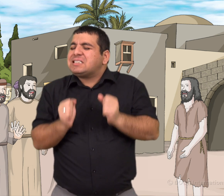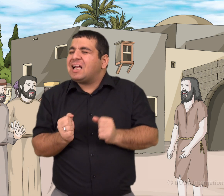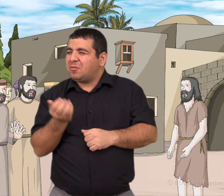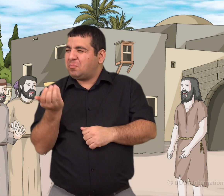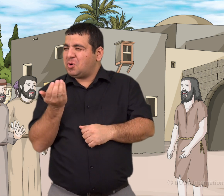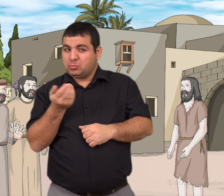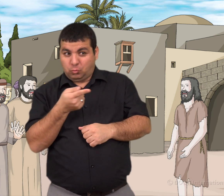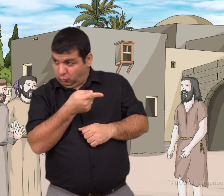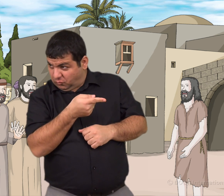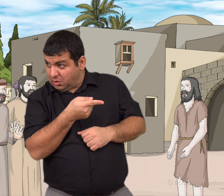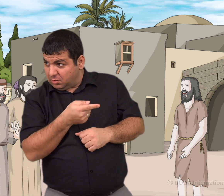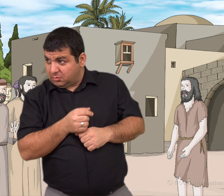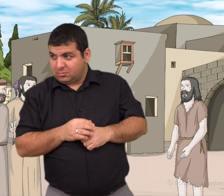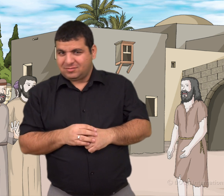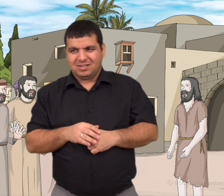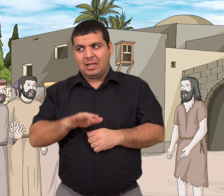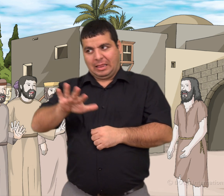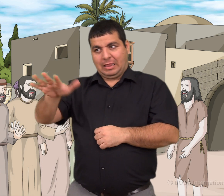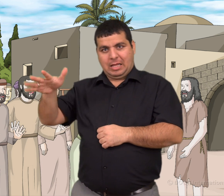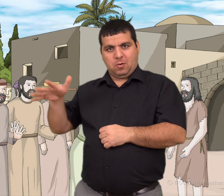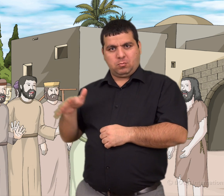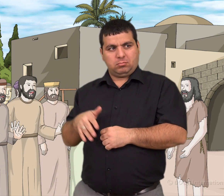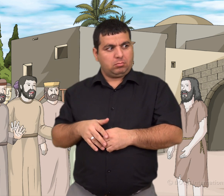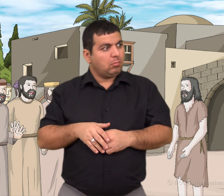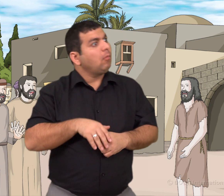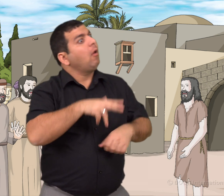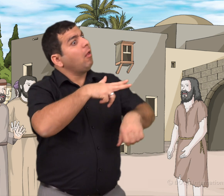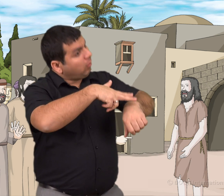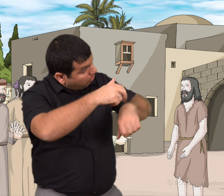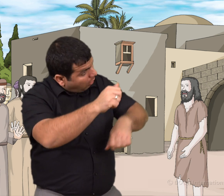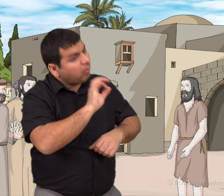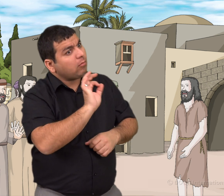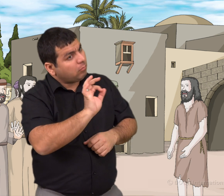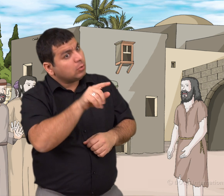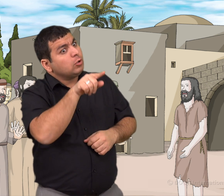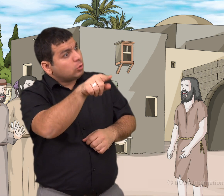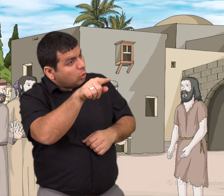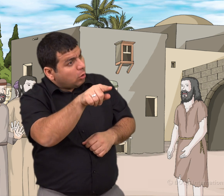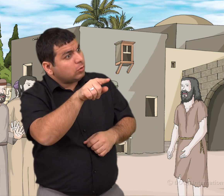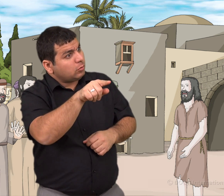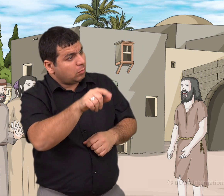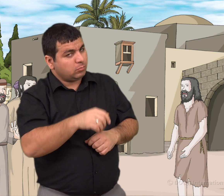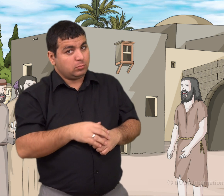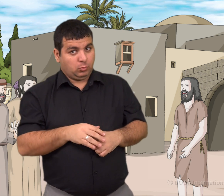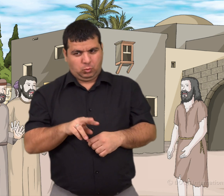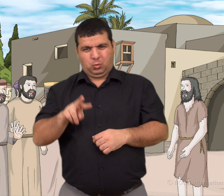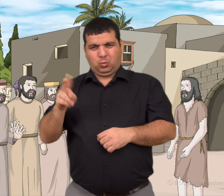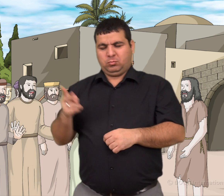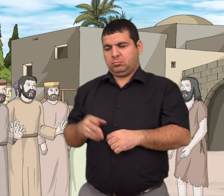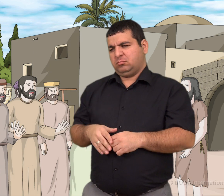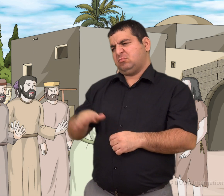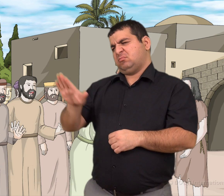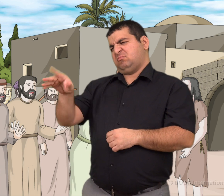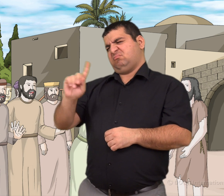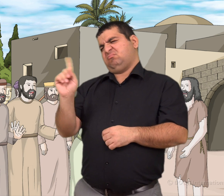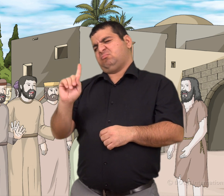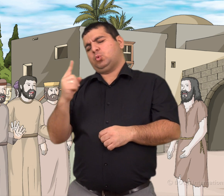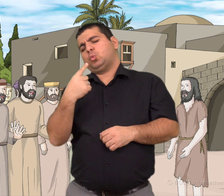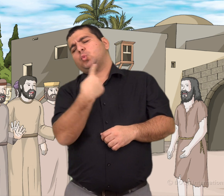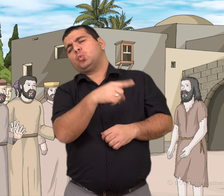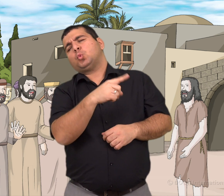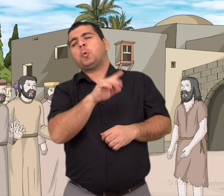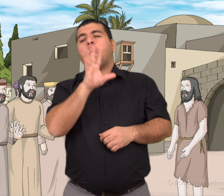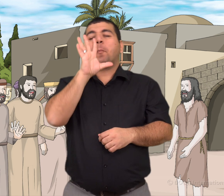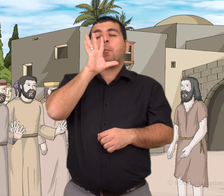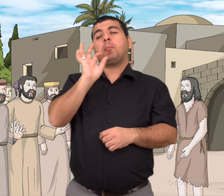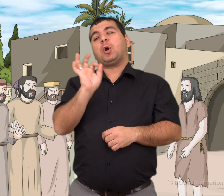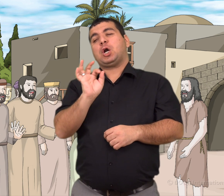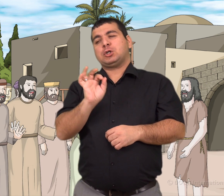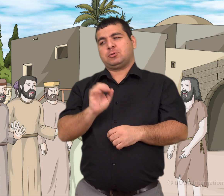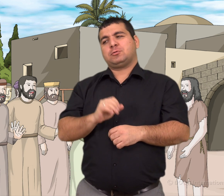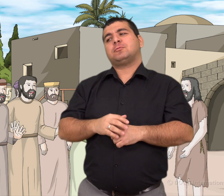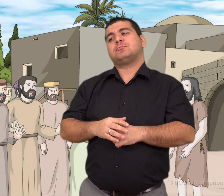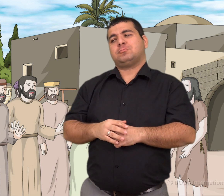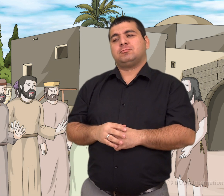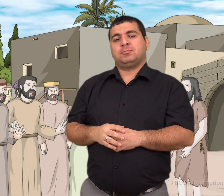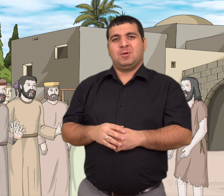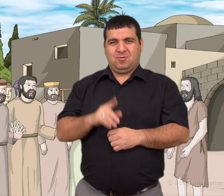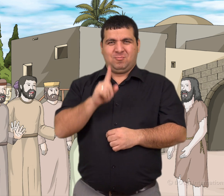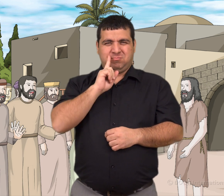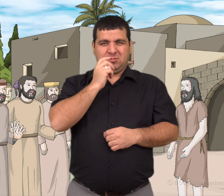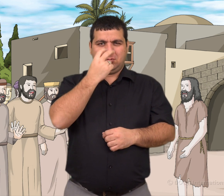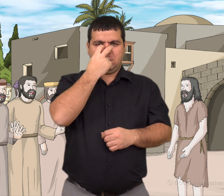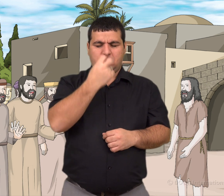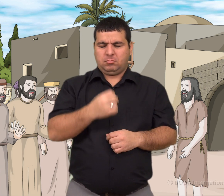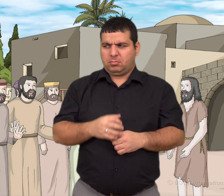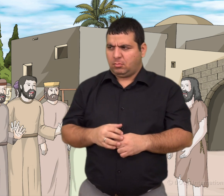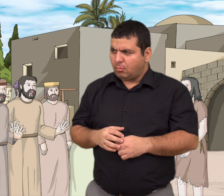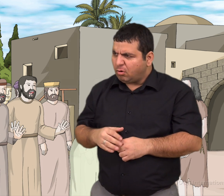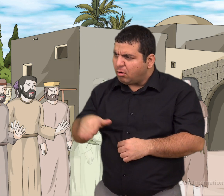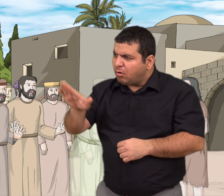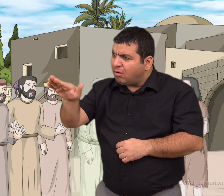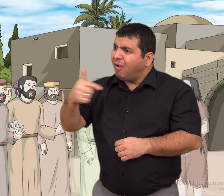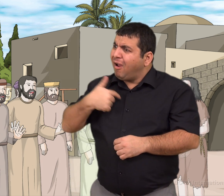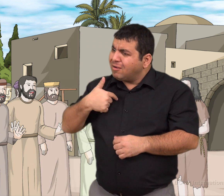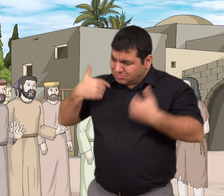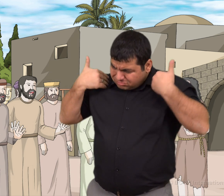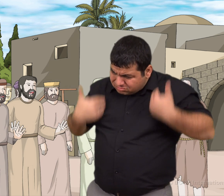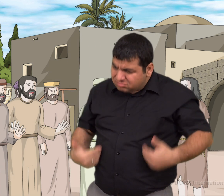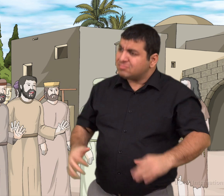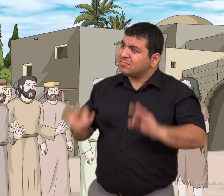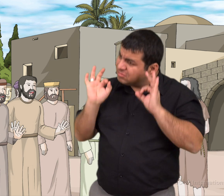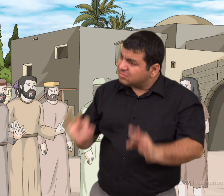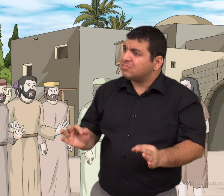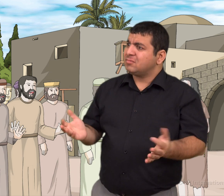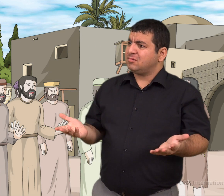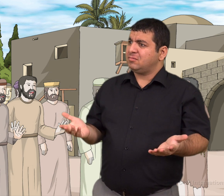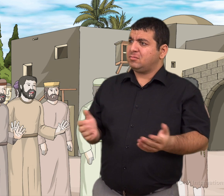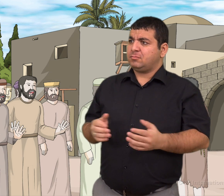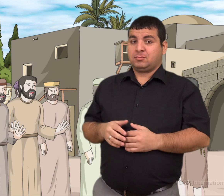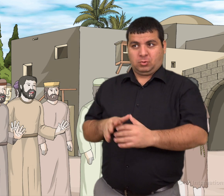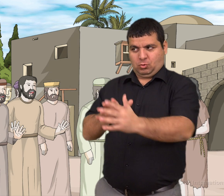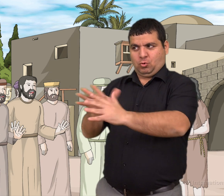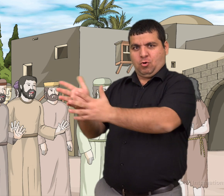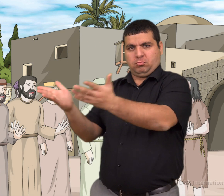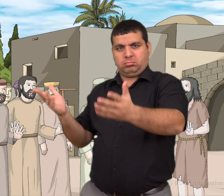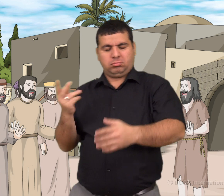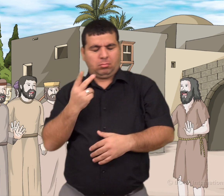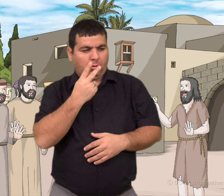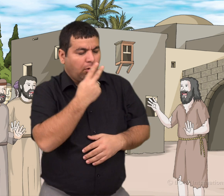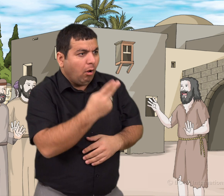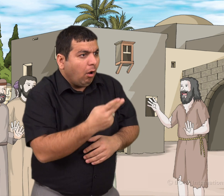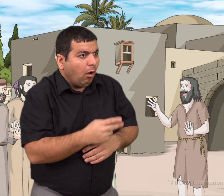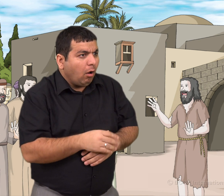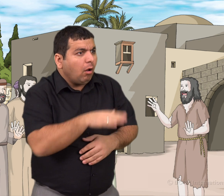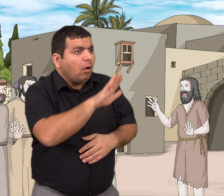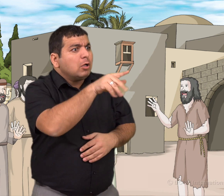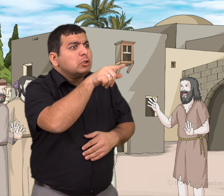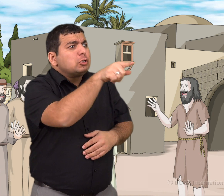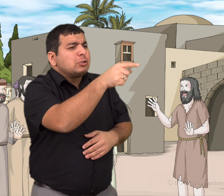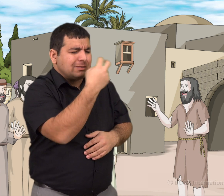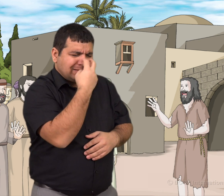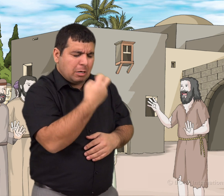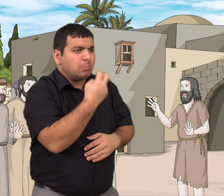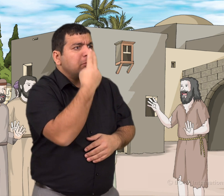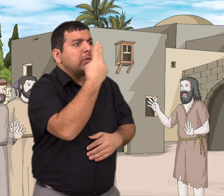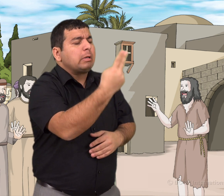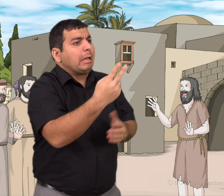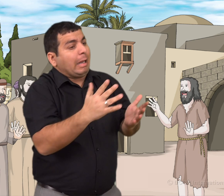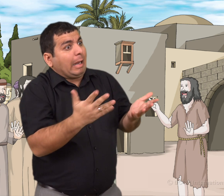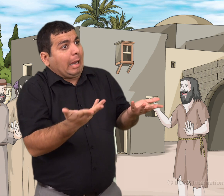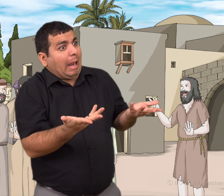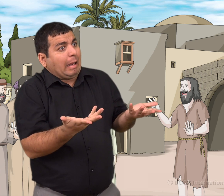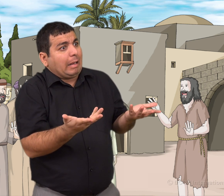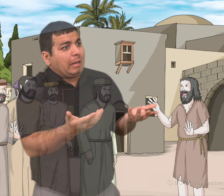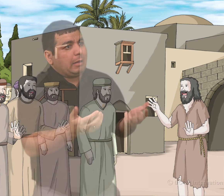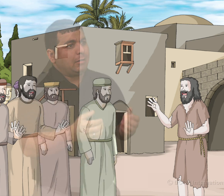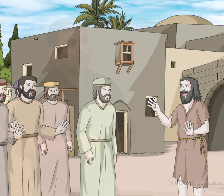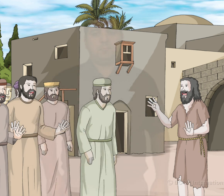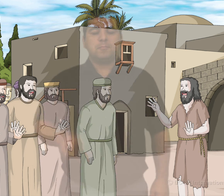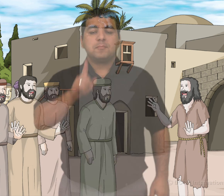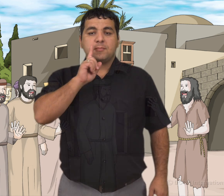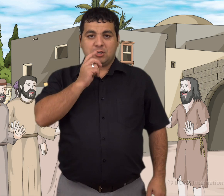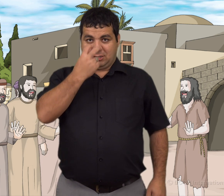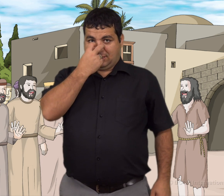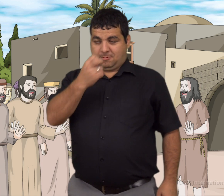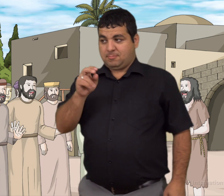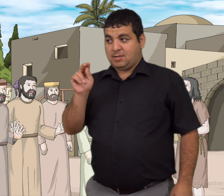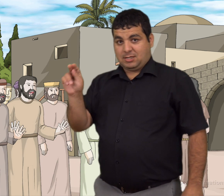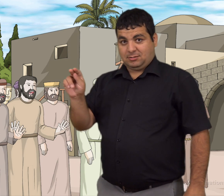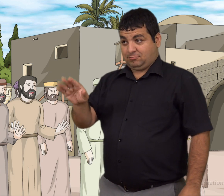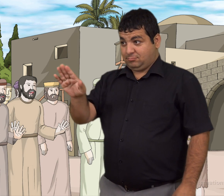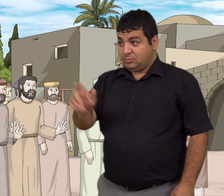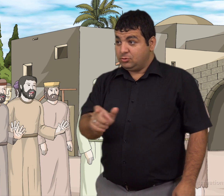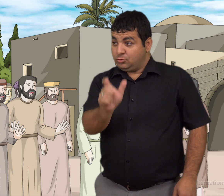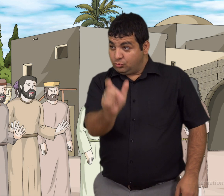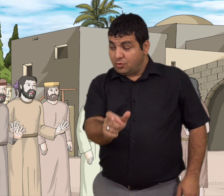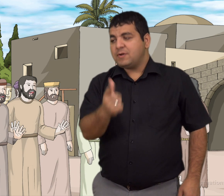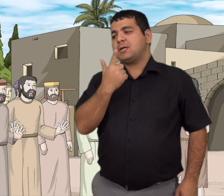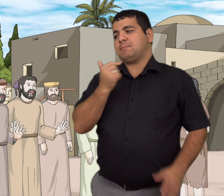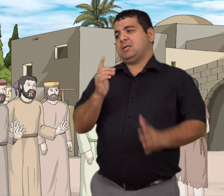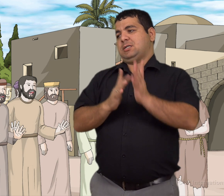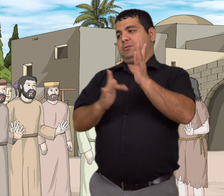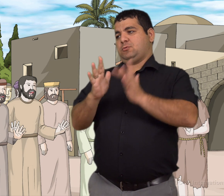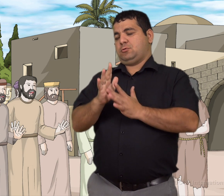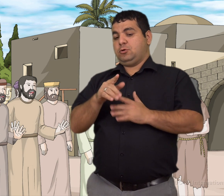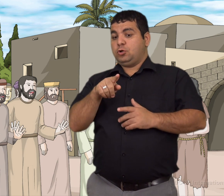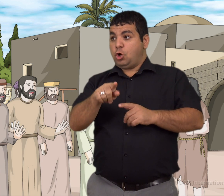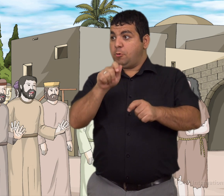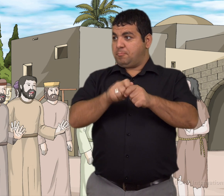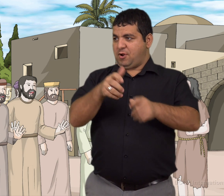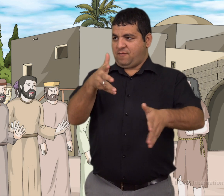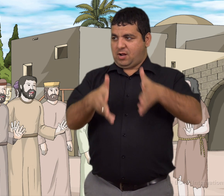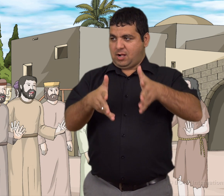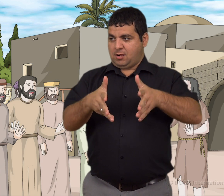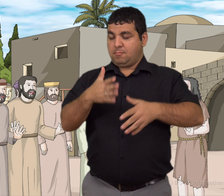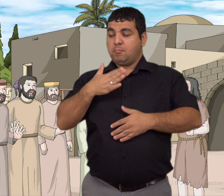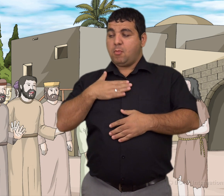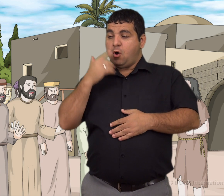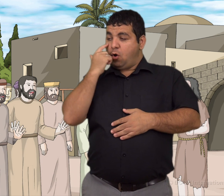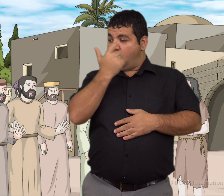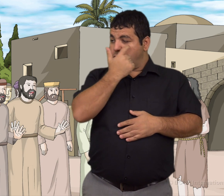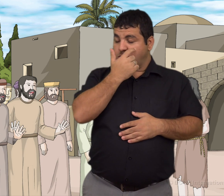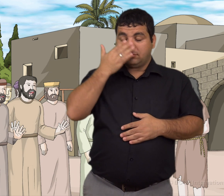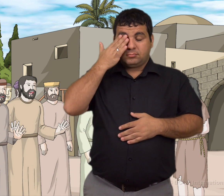Some claimed that he was, but others said, “No, he just looks like him.” But the man kept saying, “I am the one.” “How then were your eyes opened?” they asked.